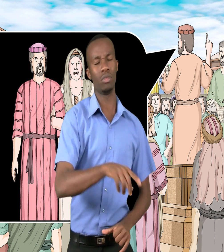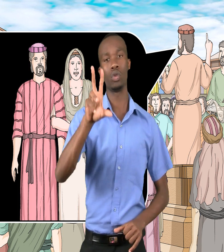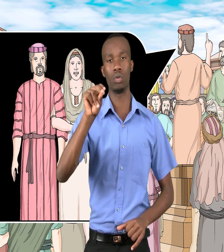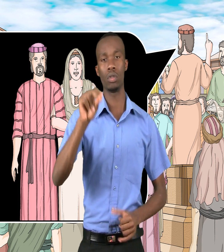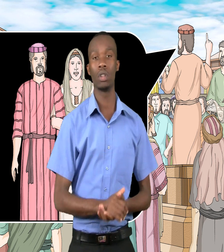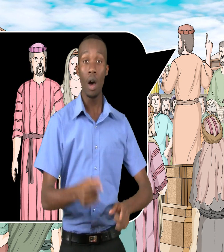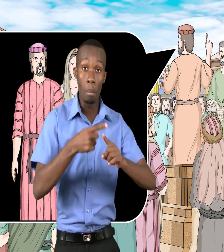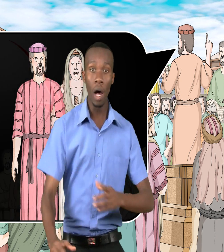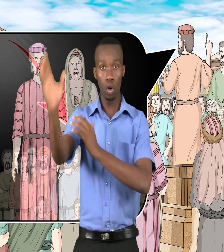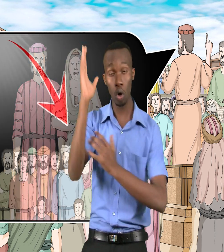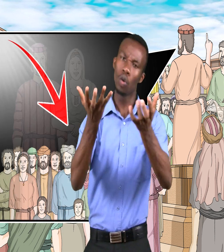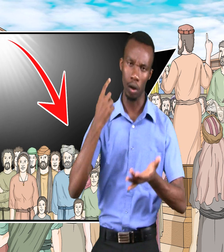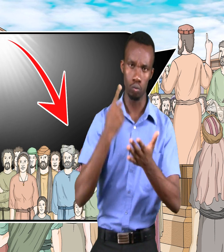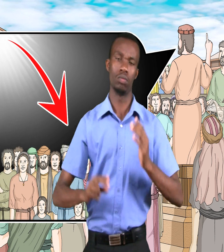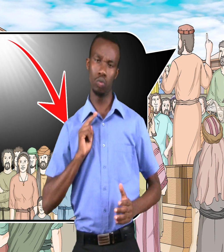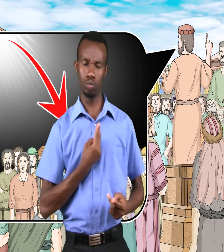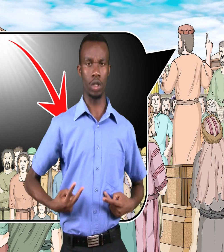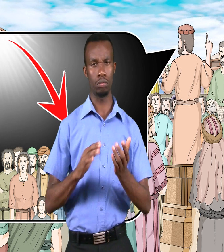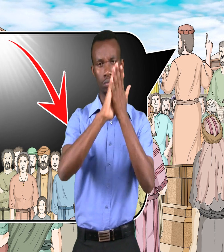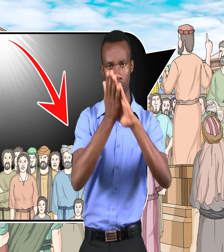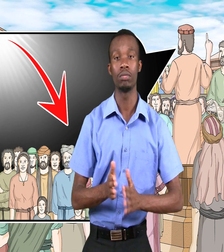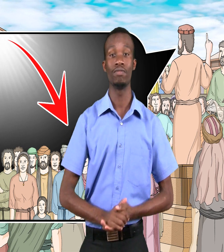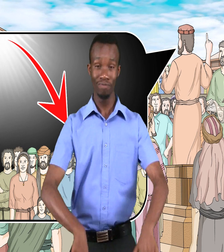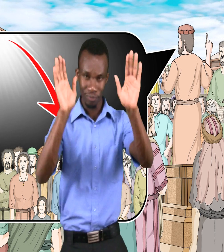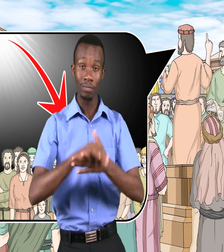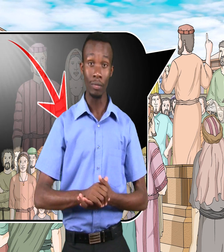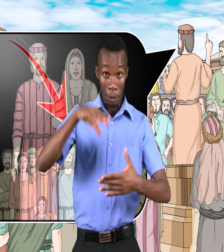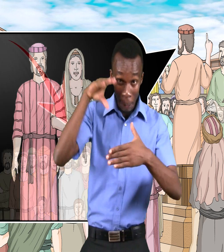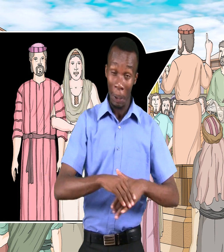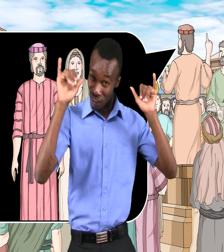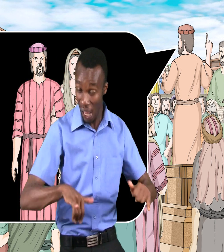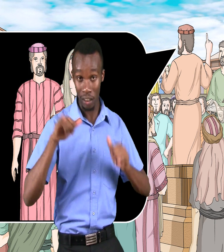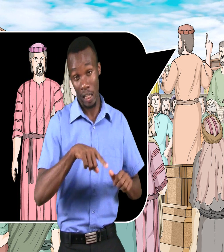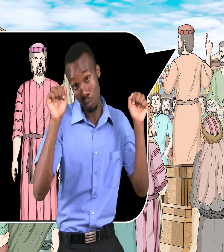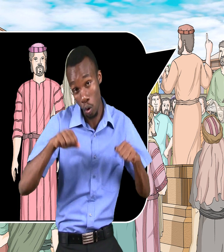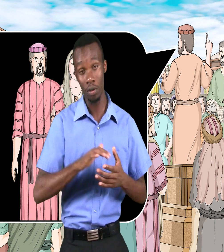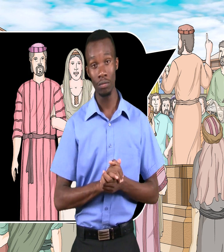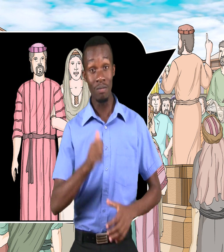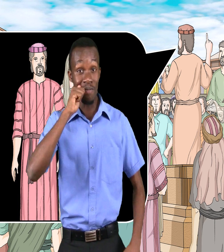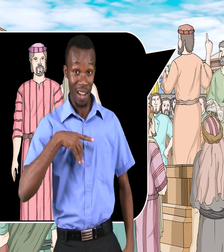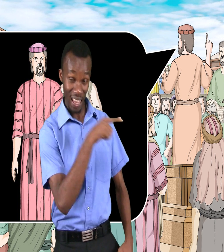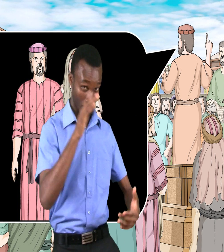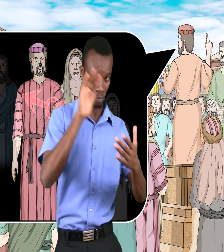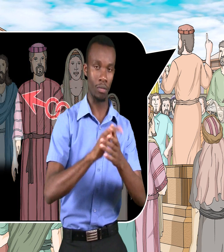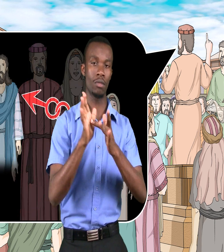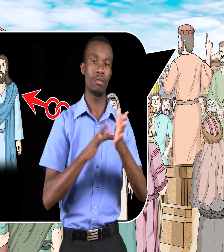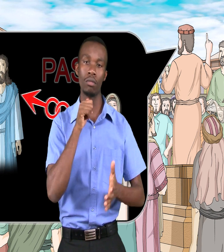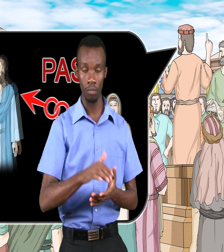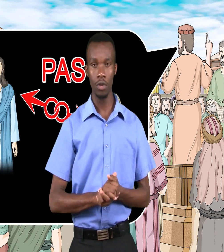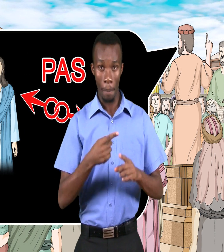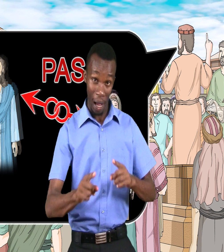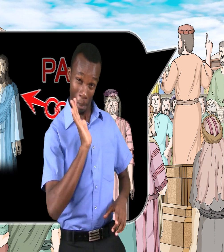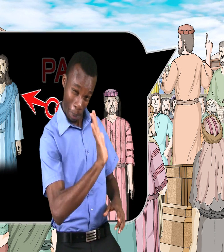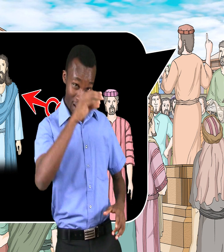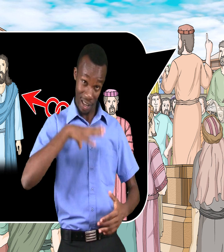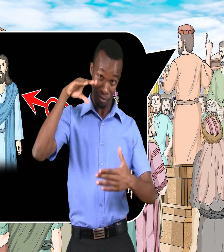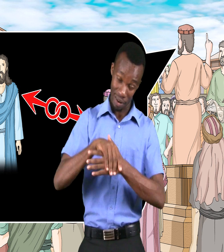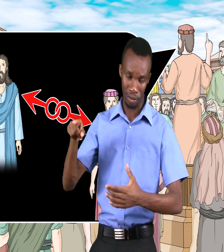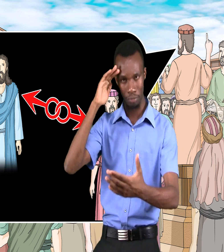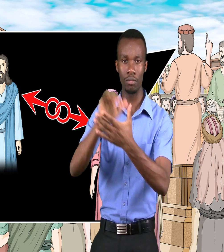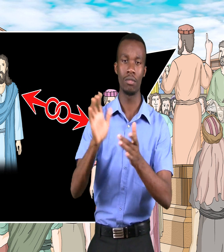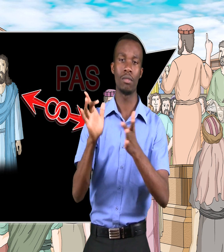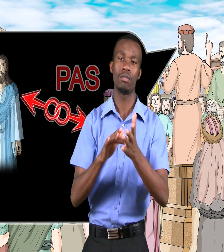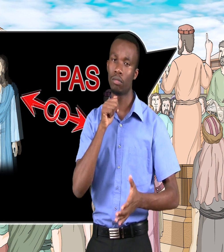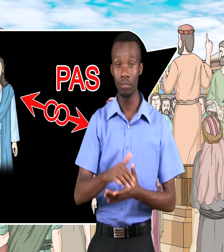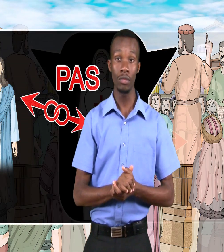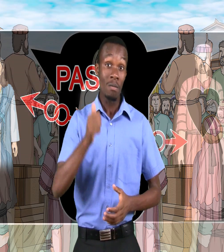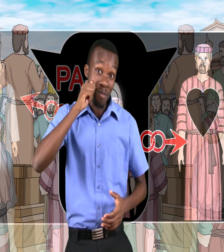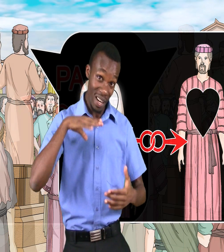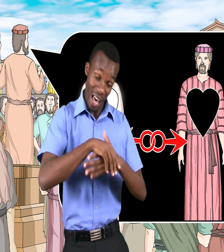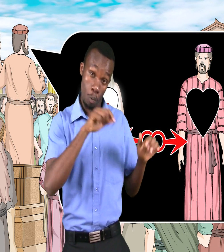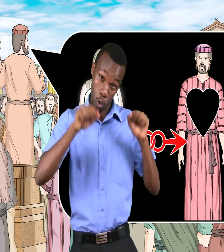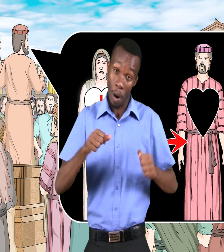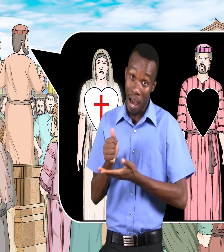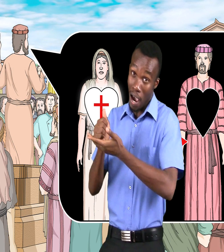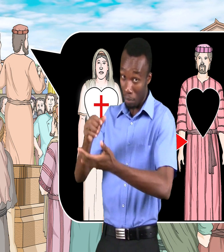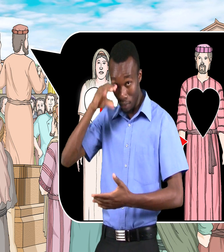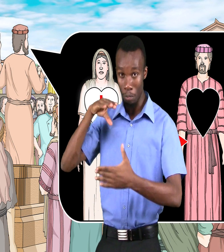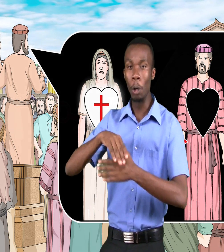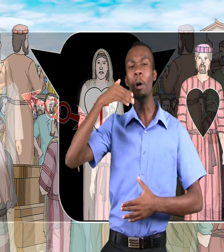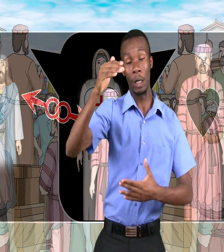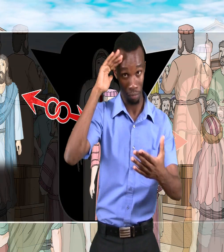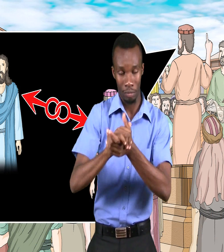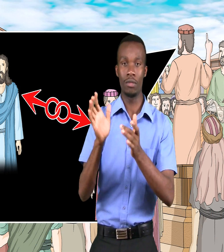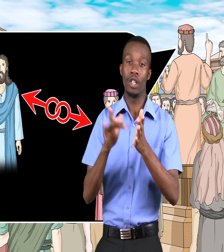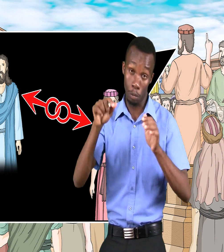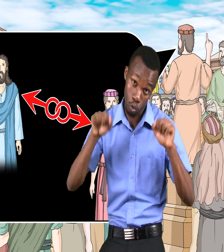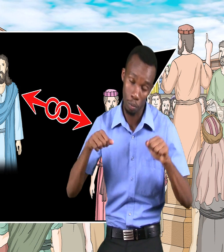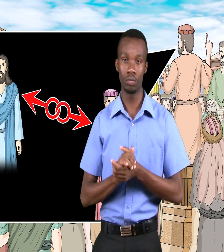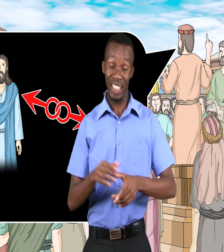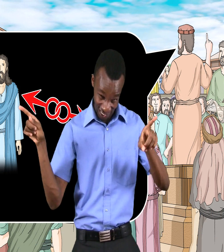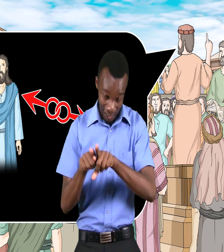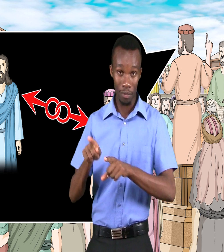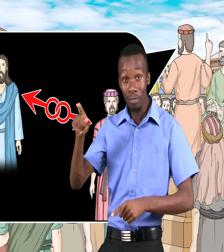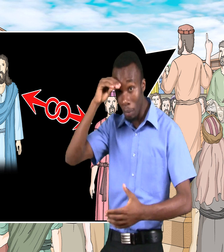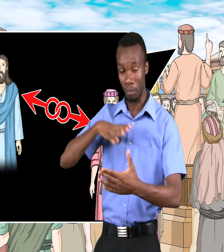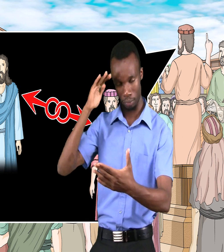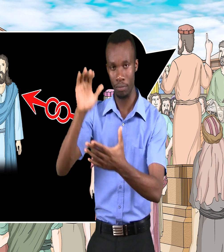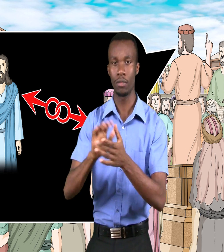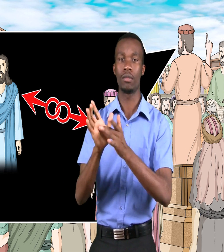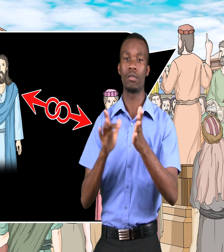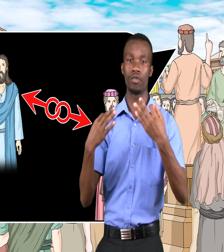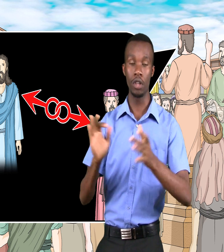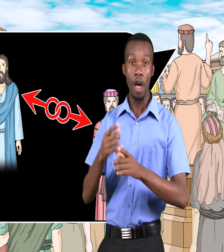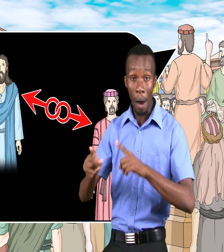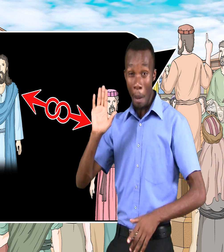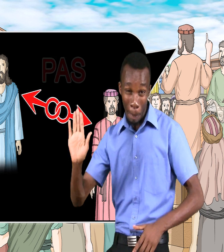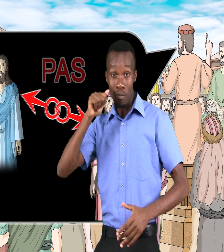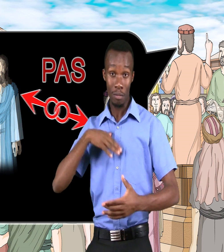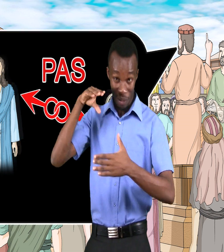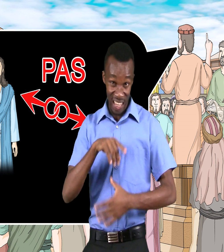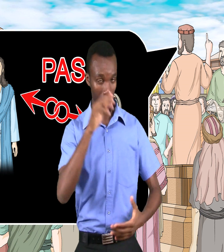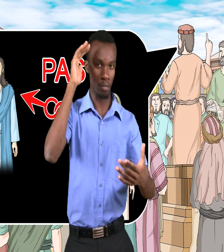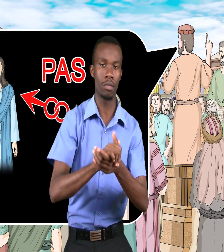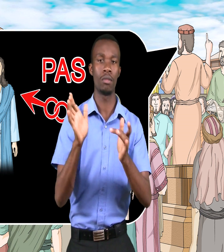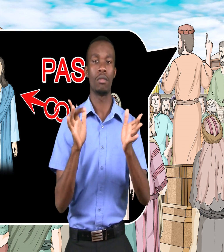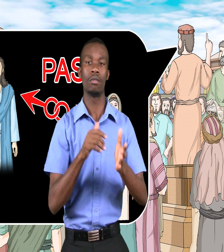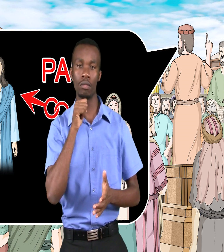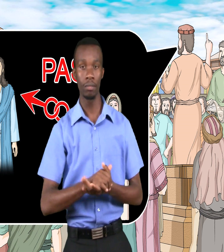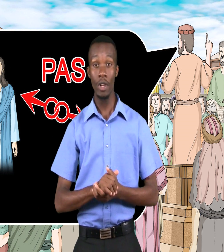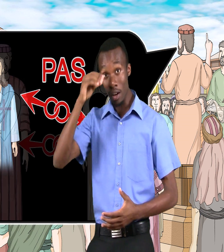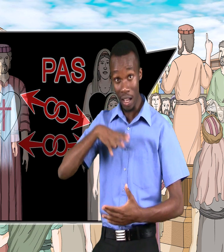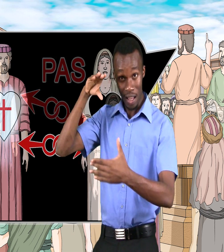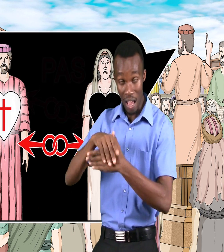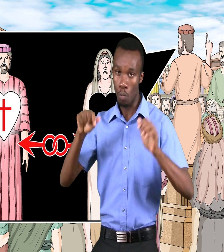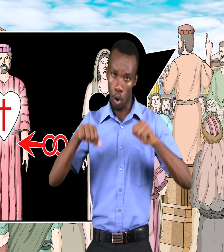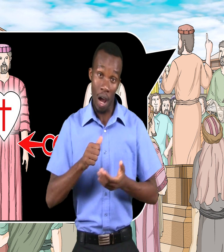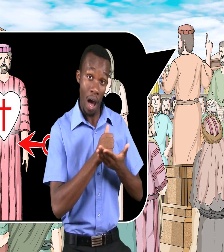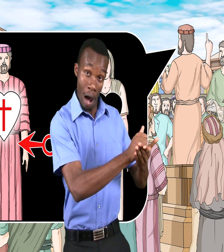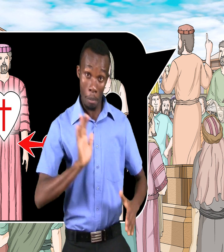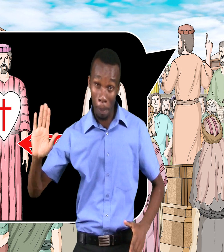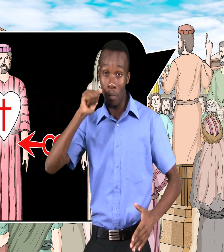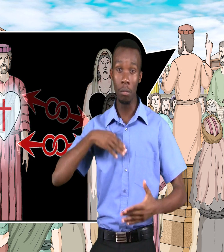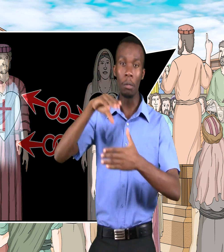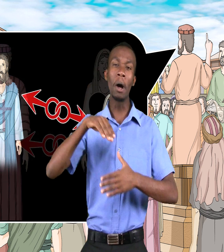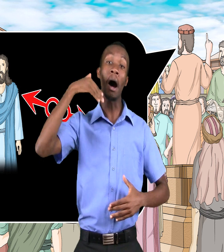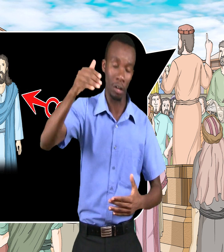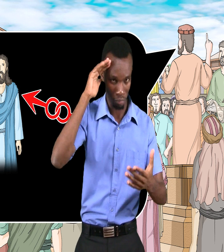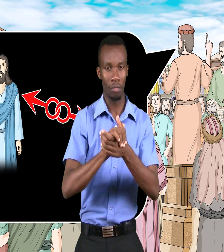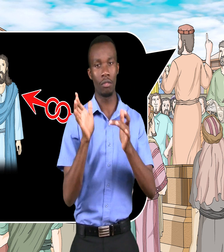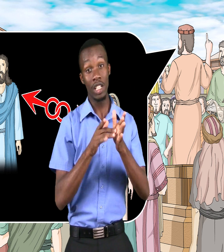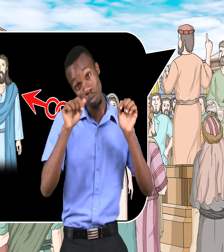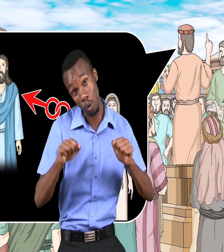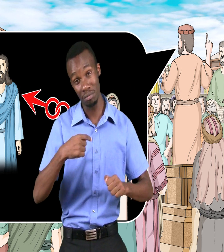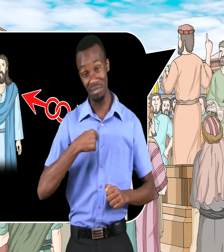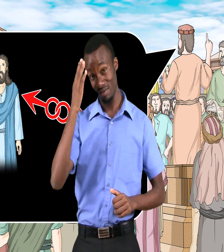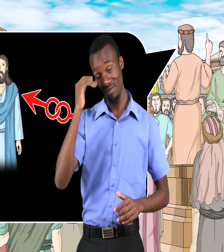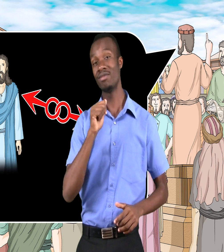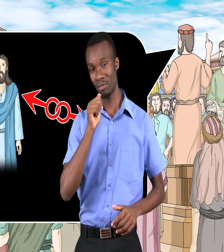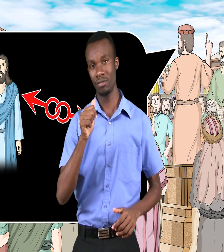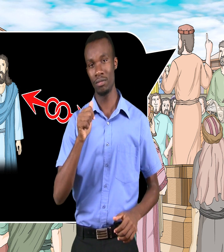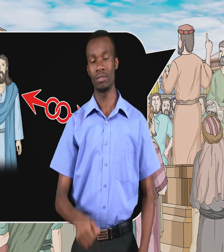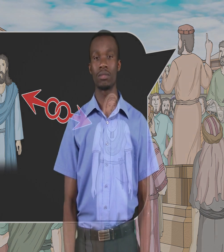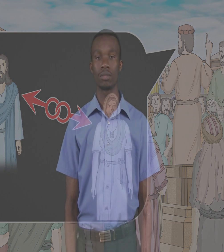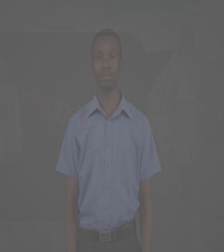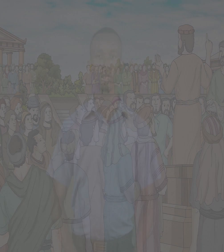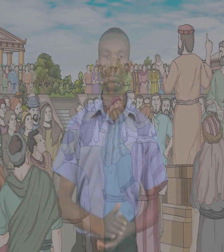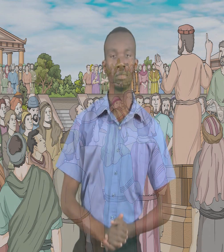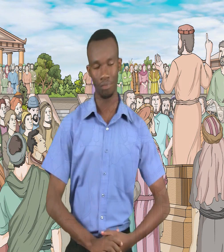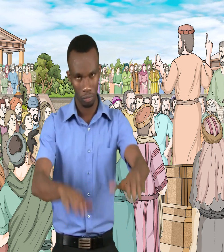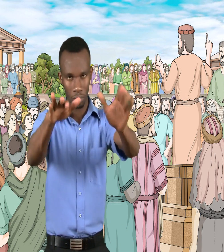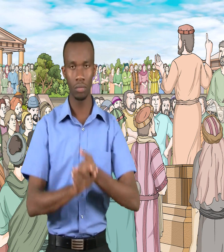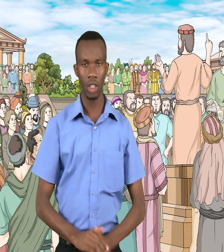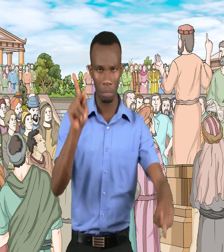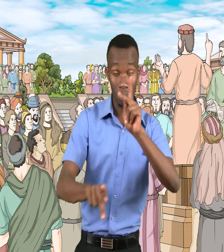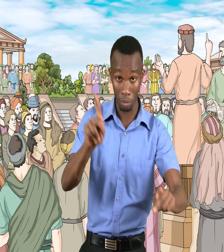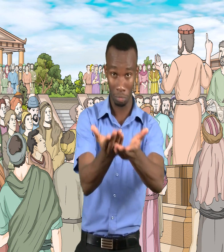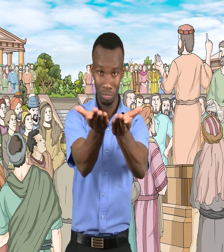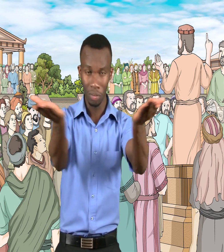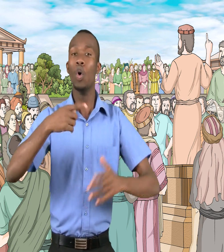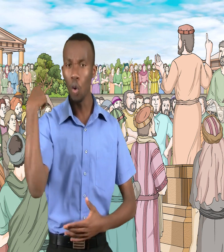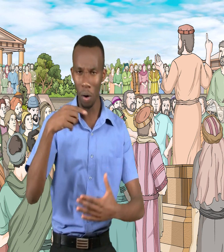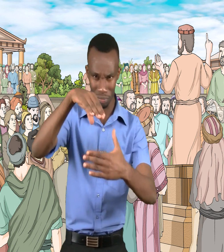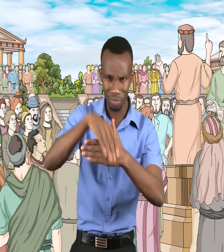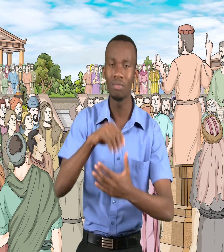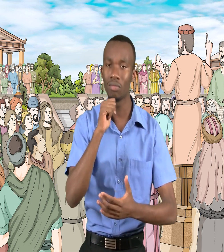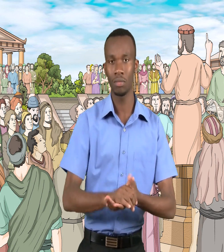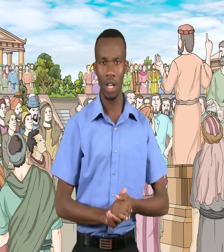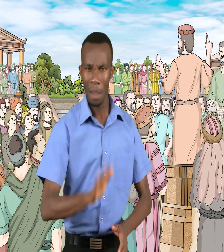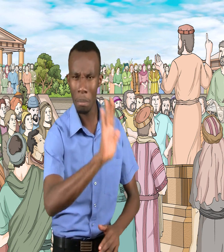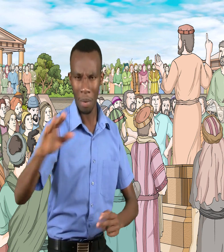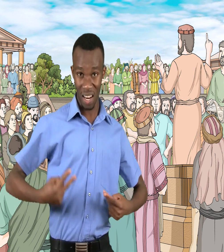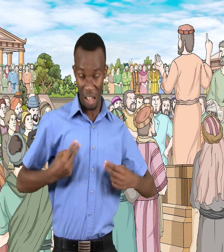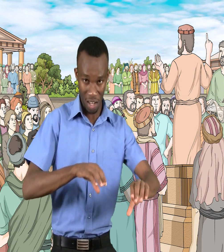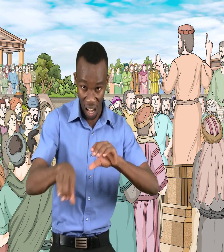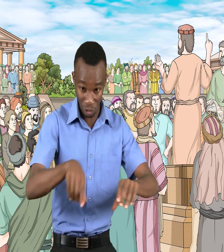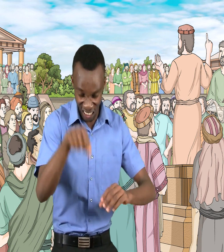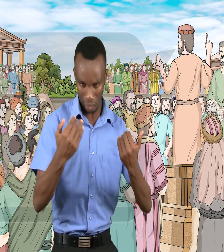God has called you to live in peace. How do you know, wife, whether you will save your husband? Or how do you know, husband, whether you will save your wife? Regardless, each one should lead the life that the Lord has assigned to him and to which God has called him. This is what I prescribe in all the churches.